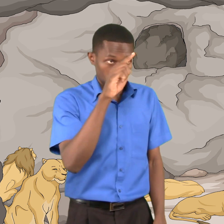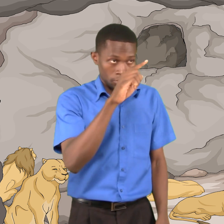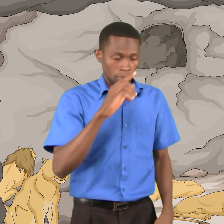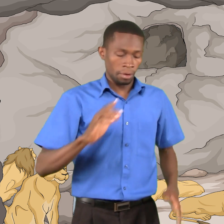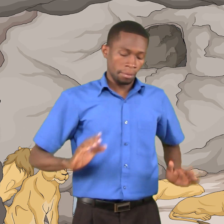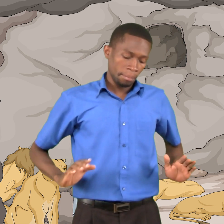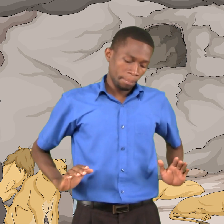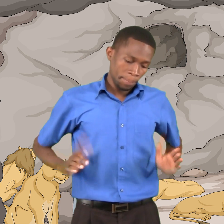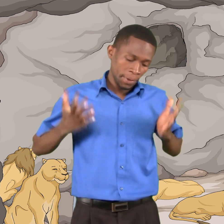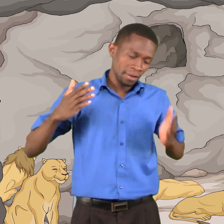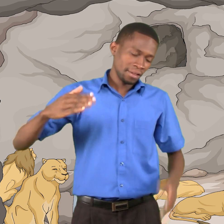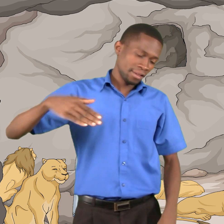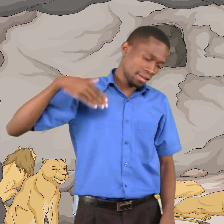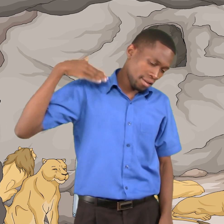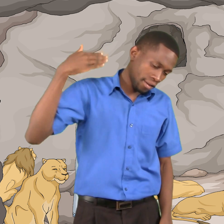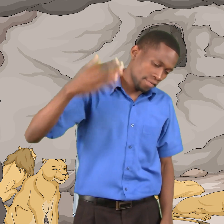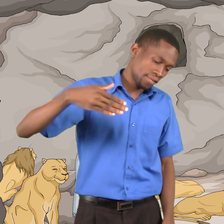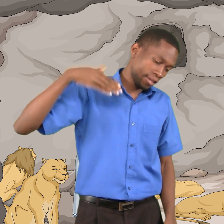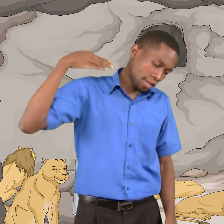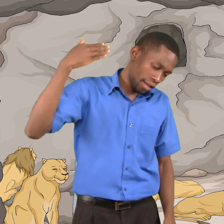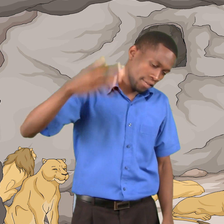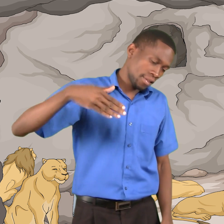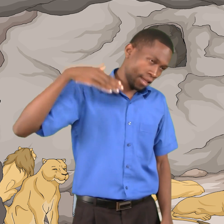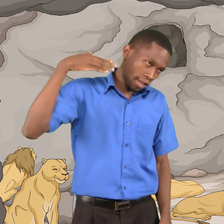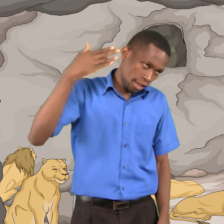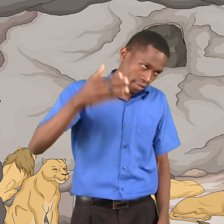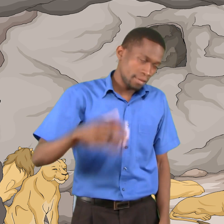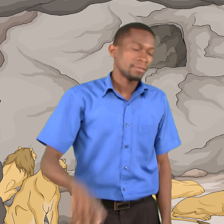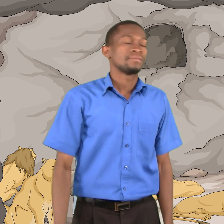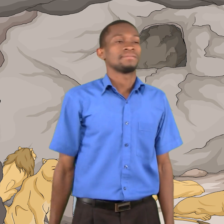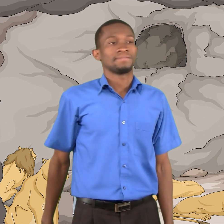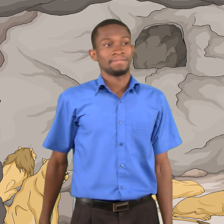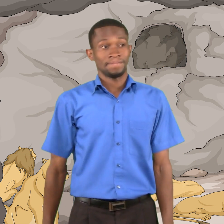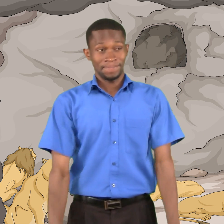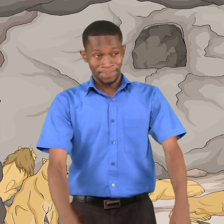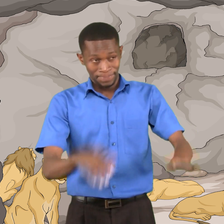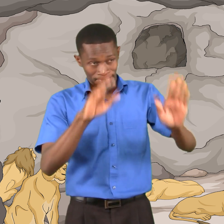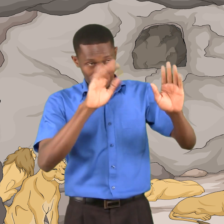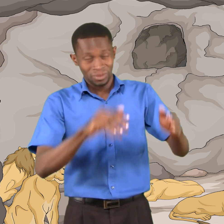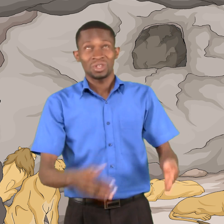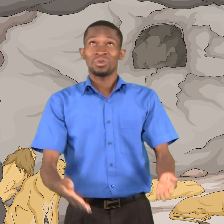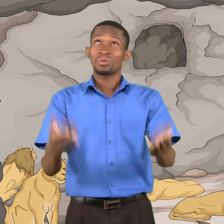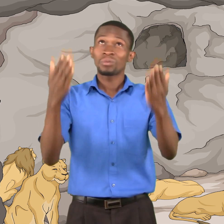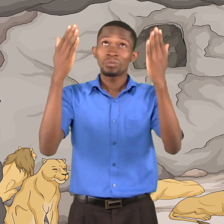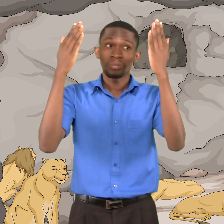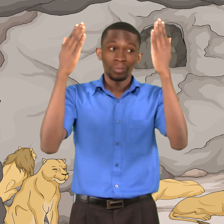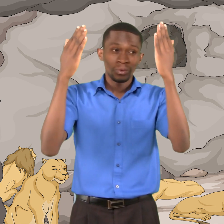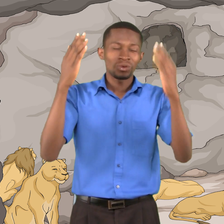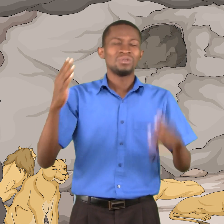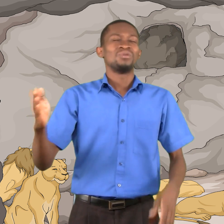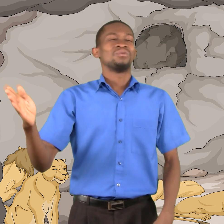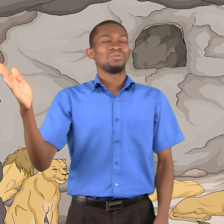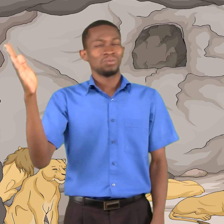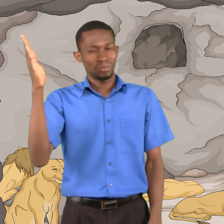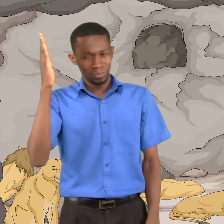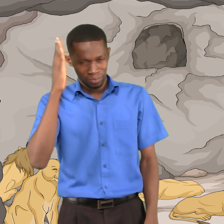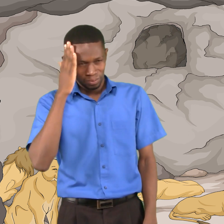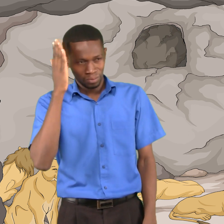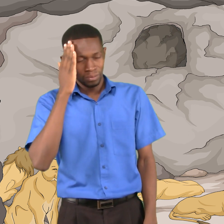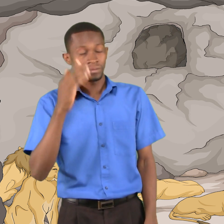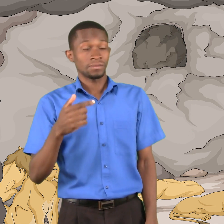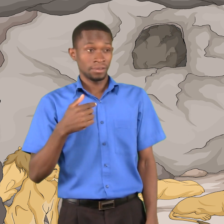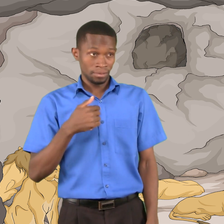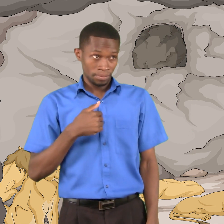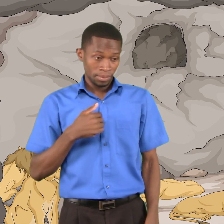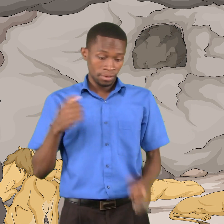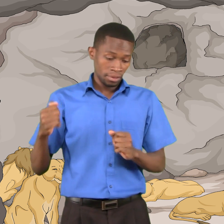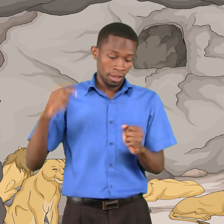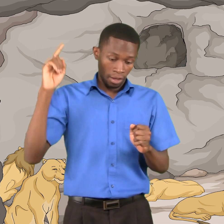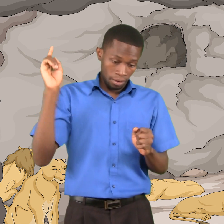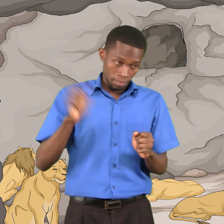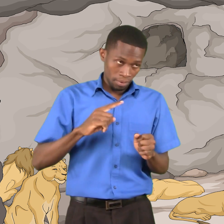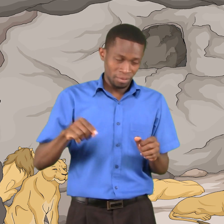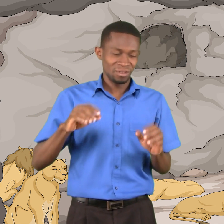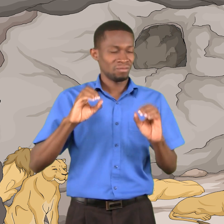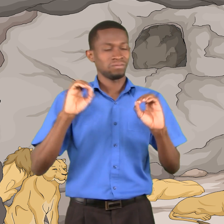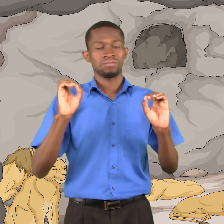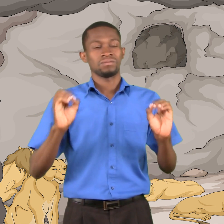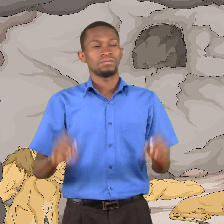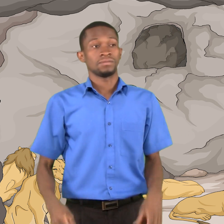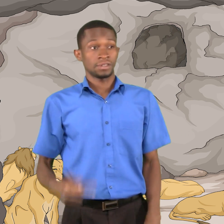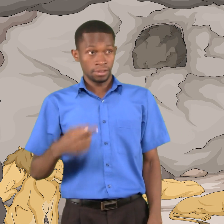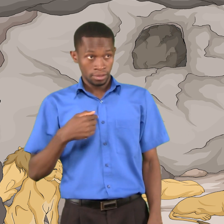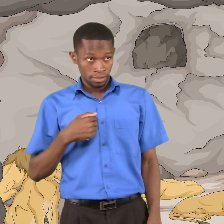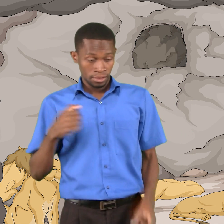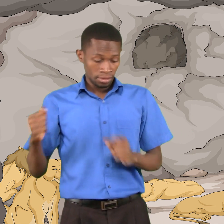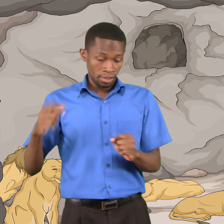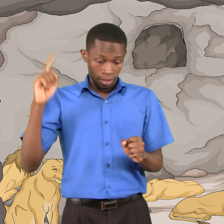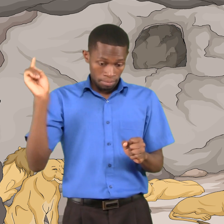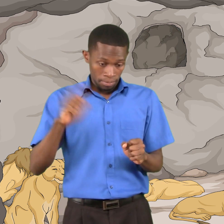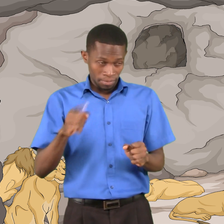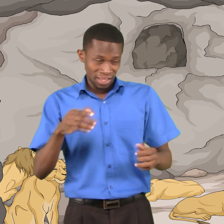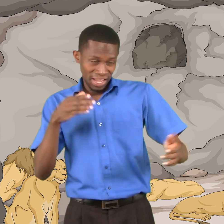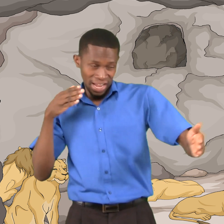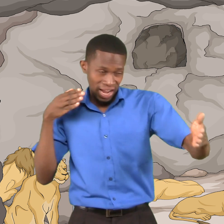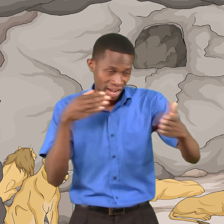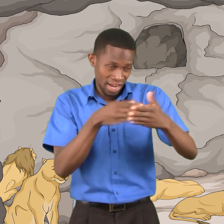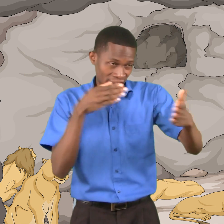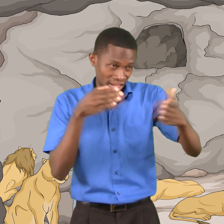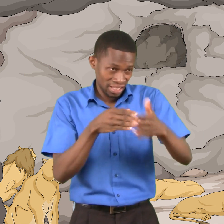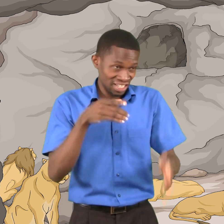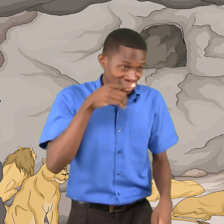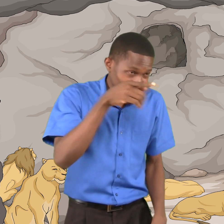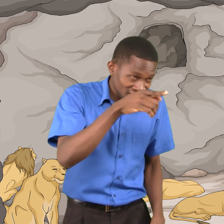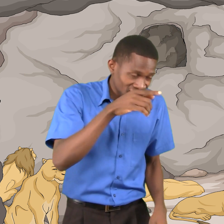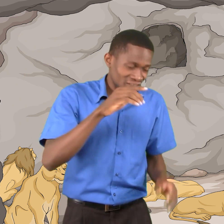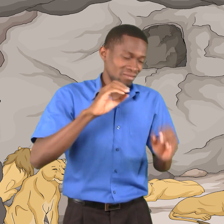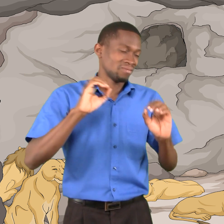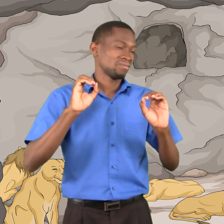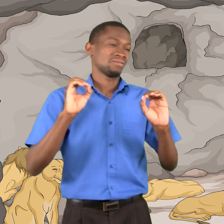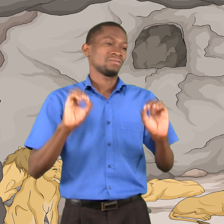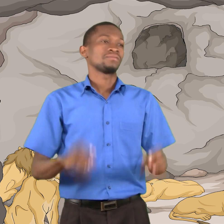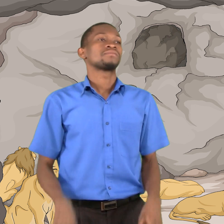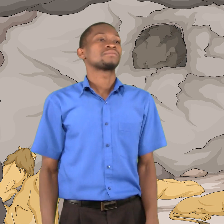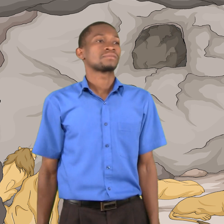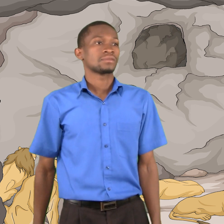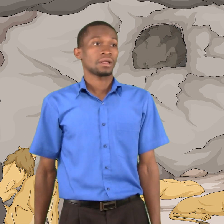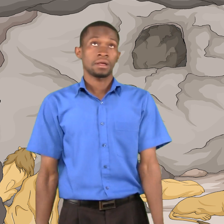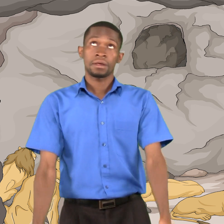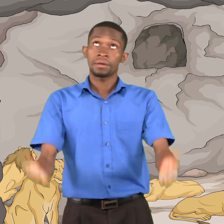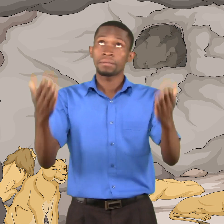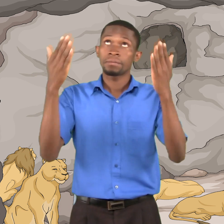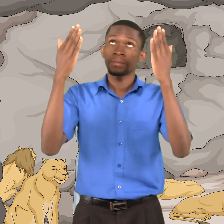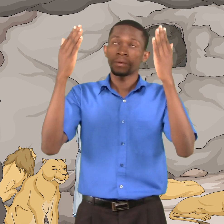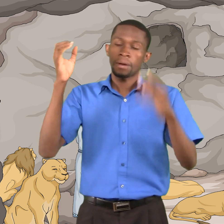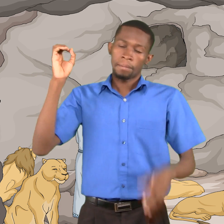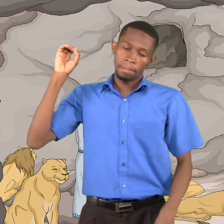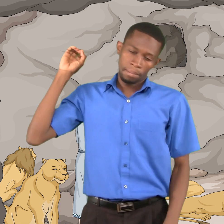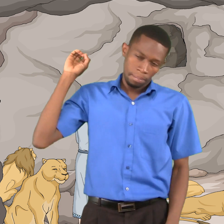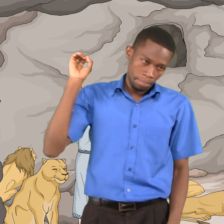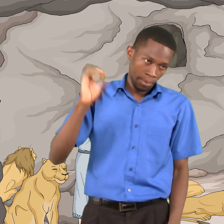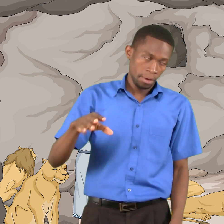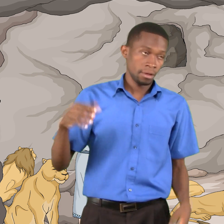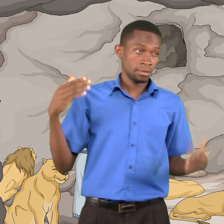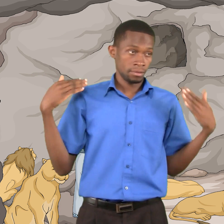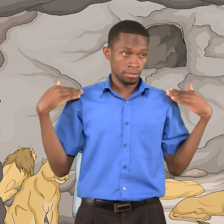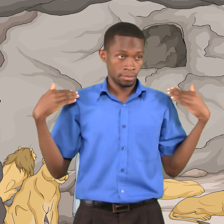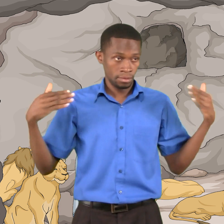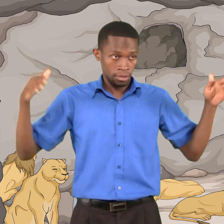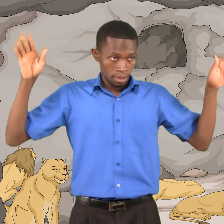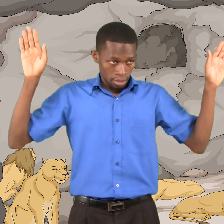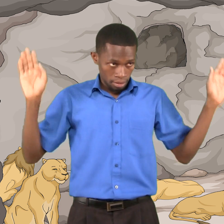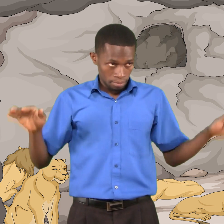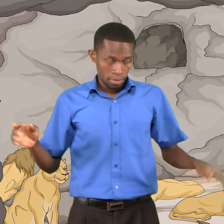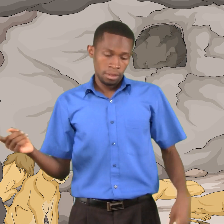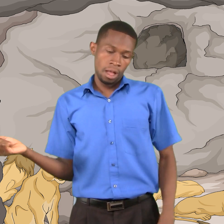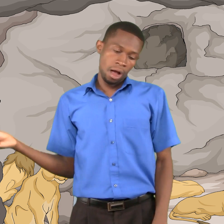My God sent His angel and shut the mouths of the lions.